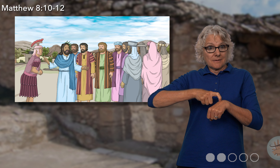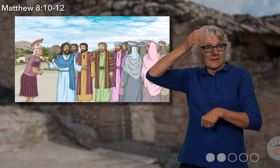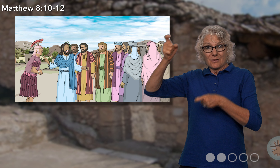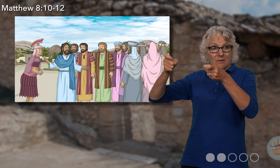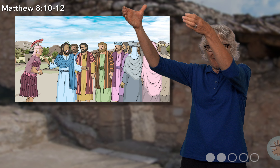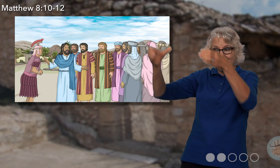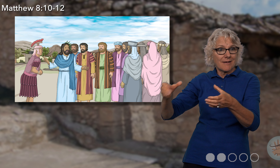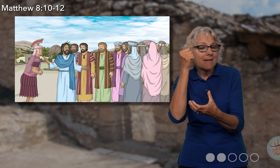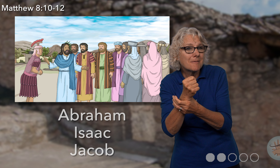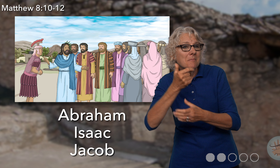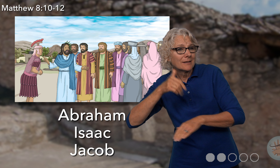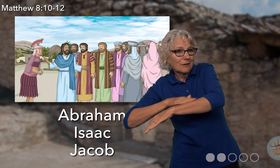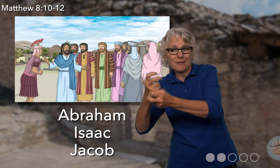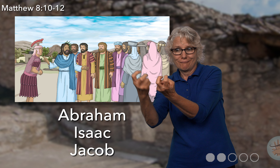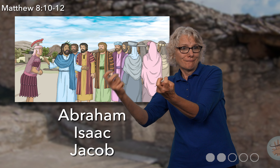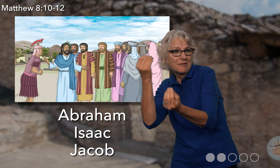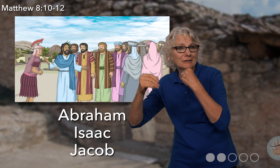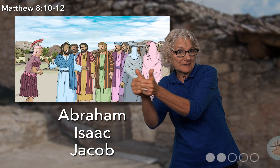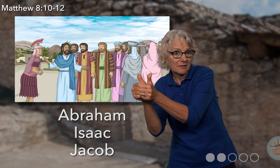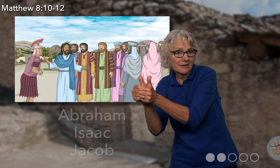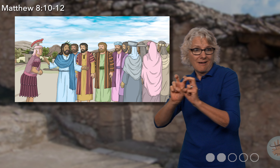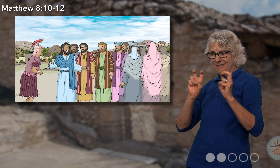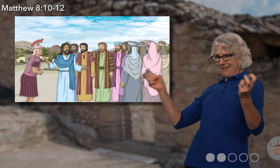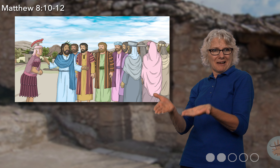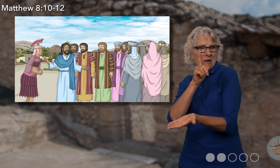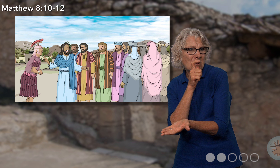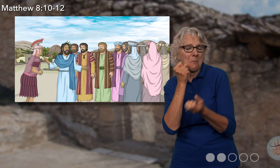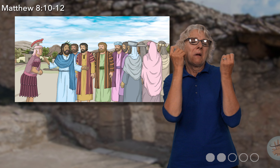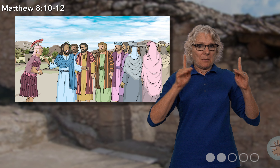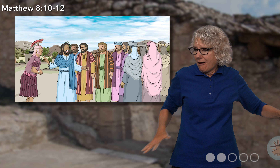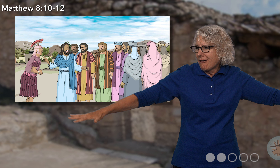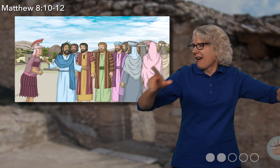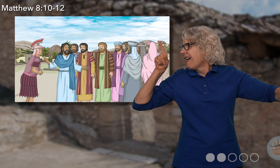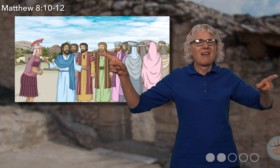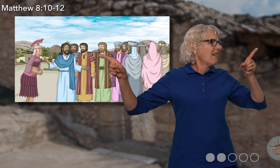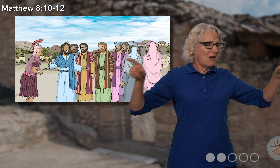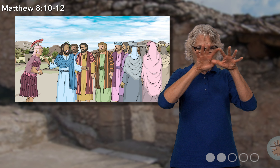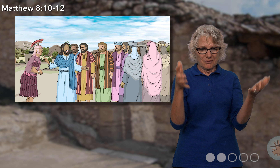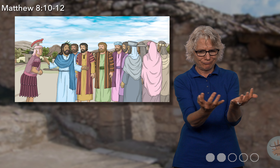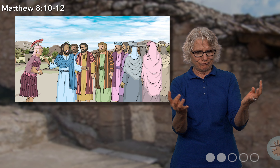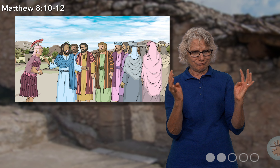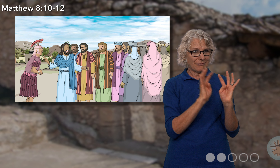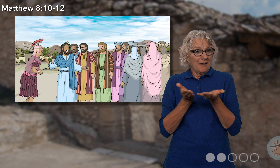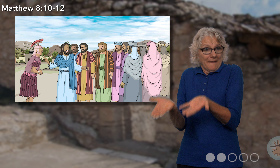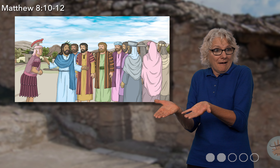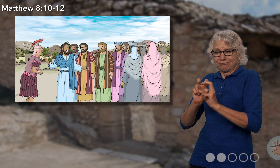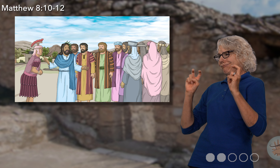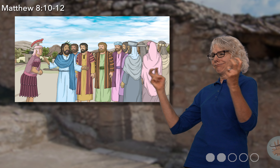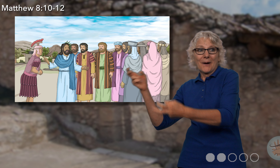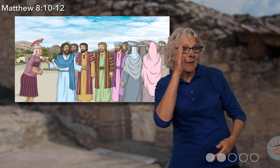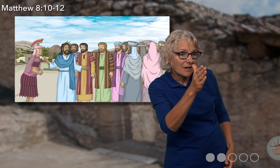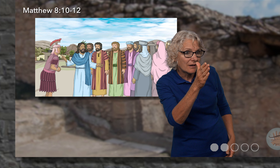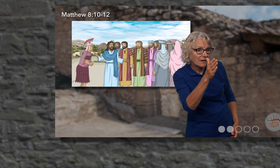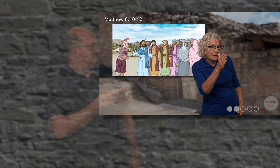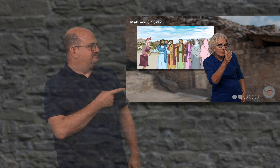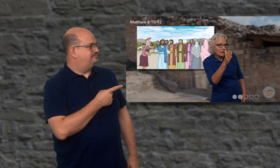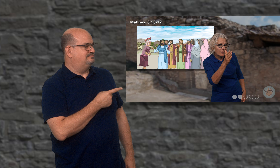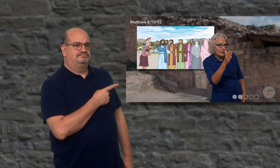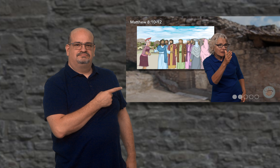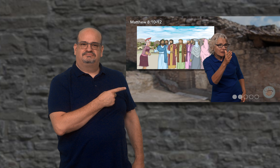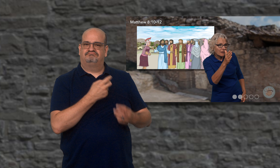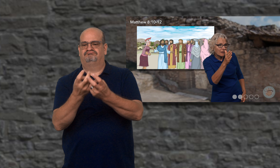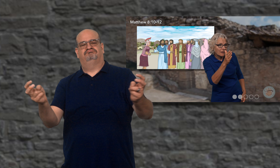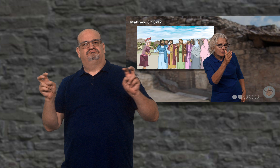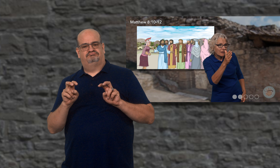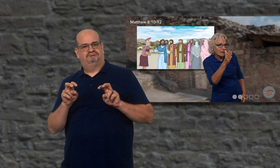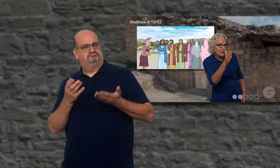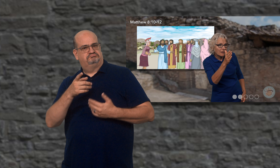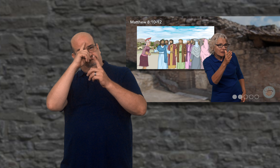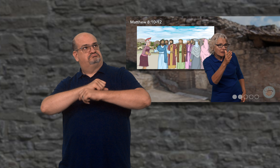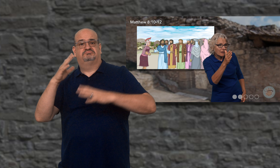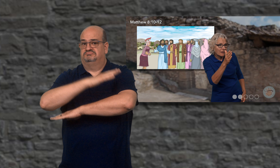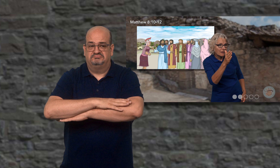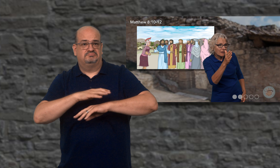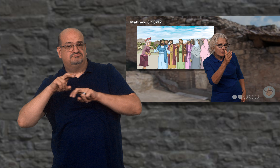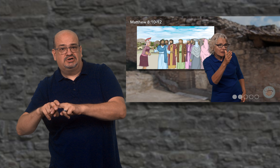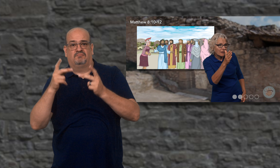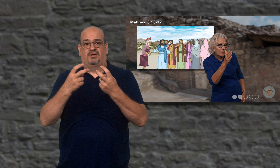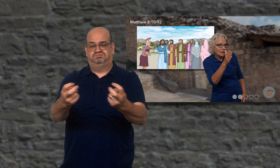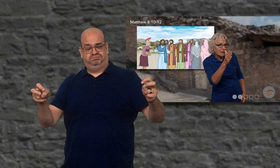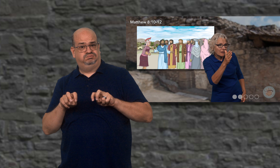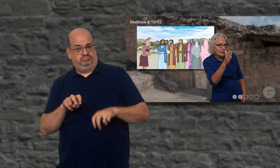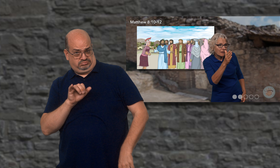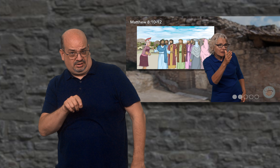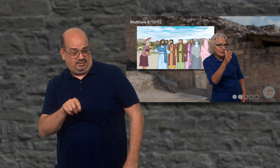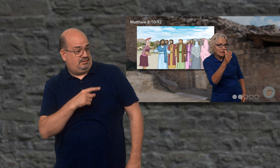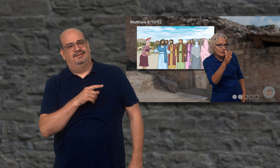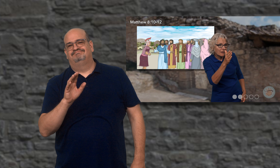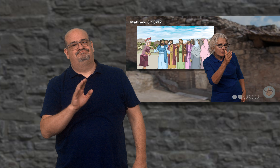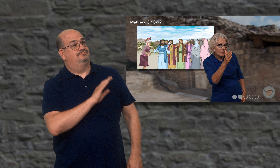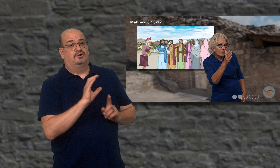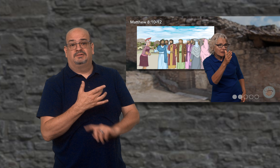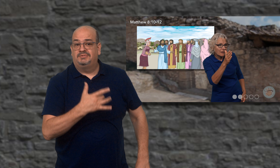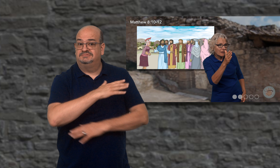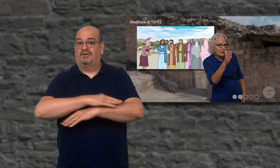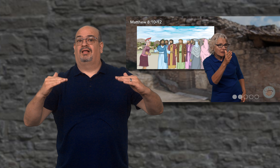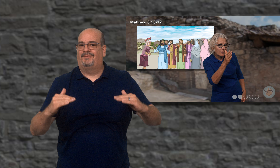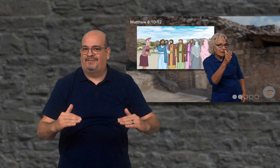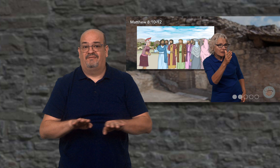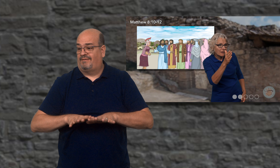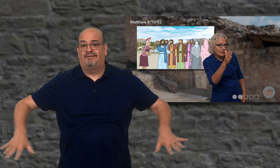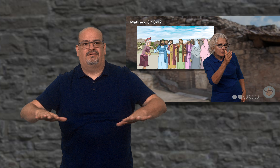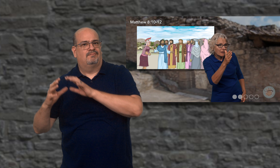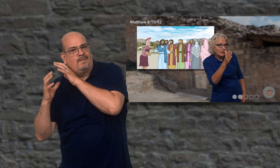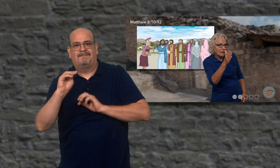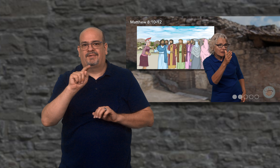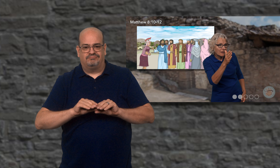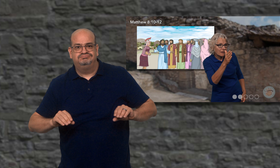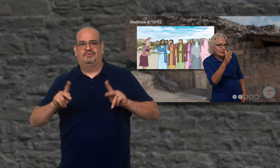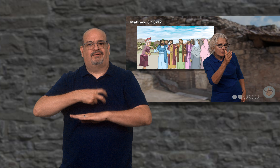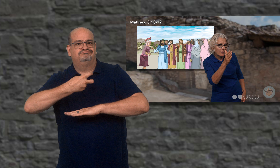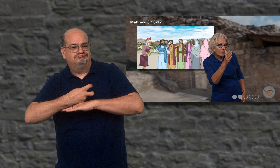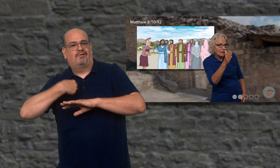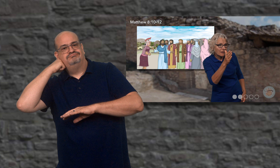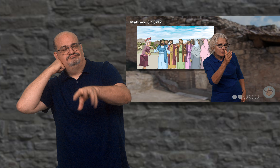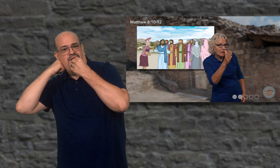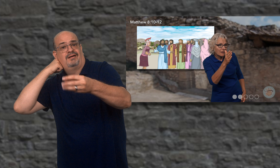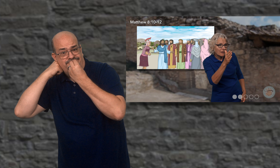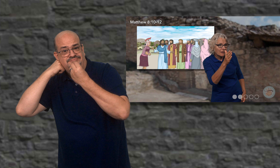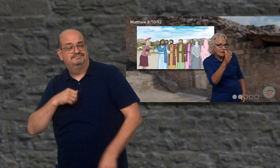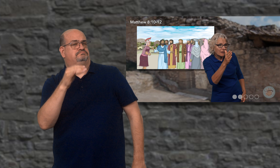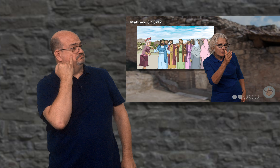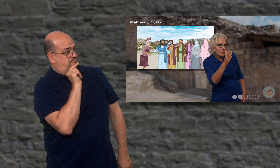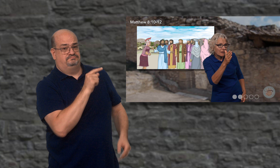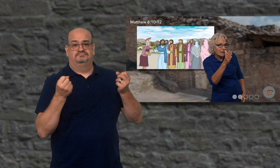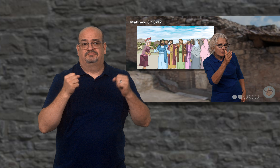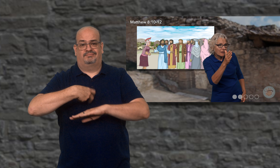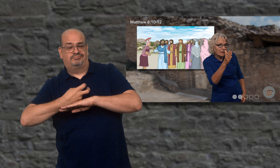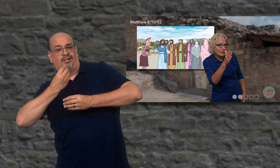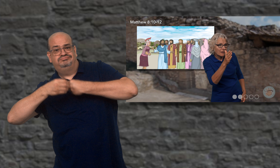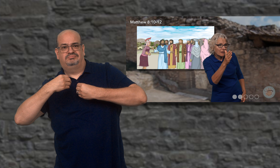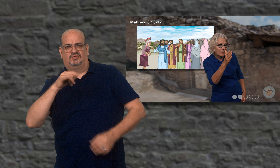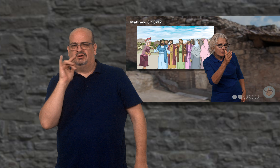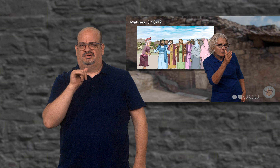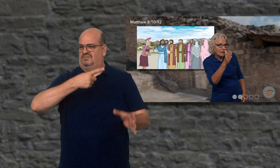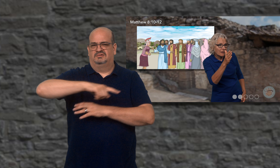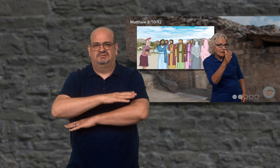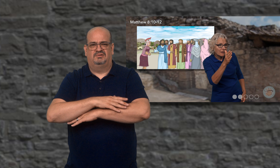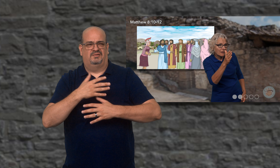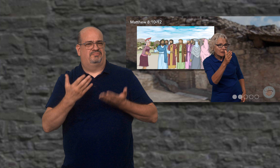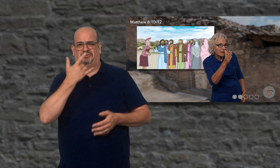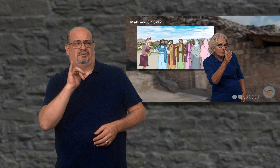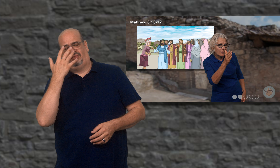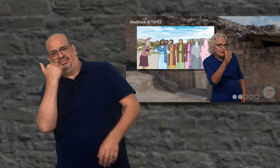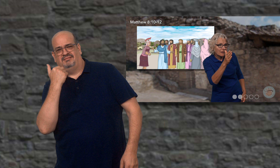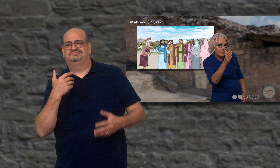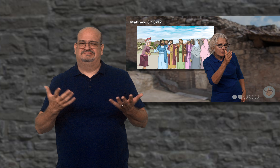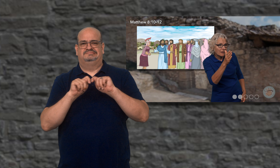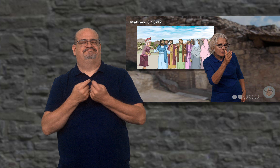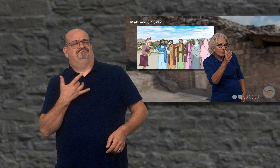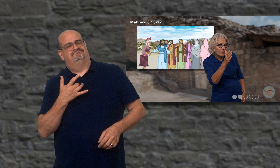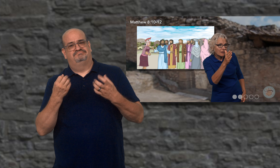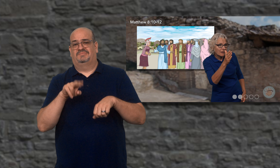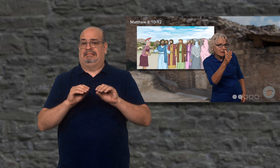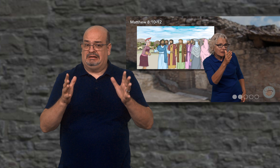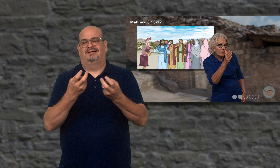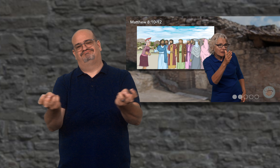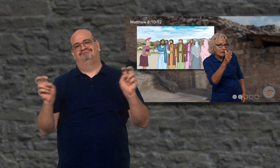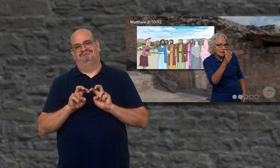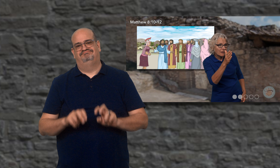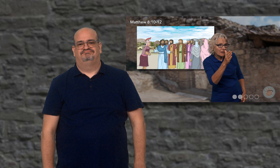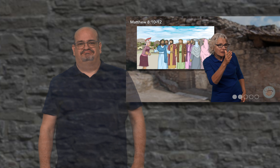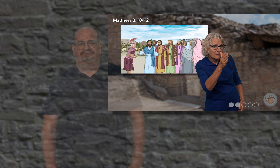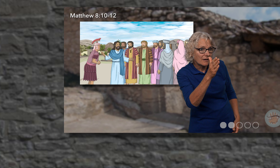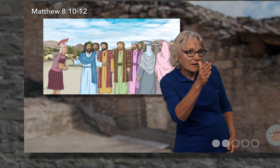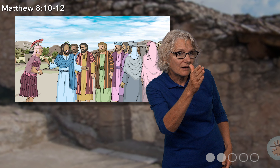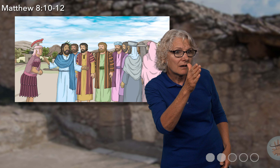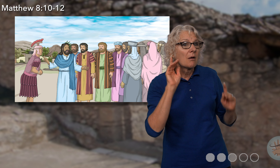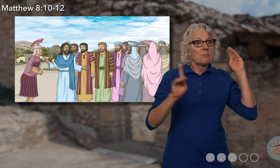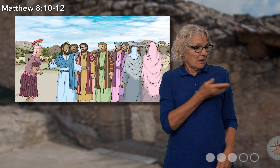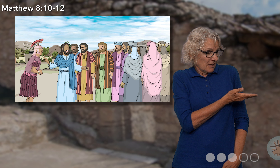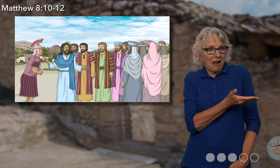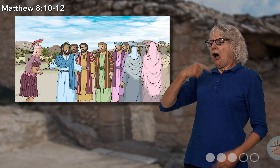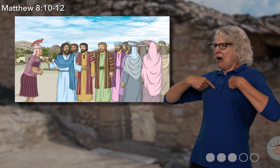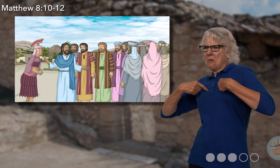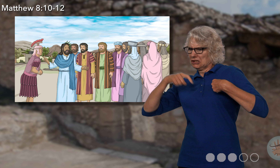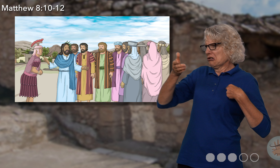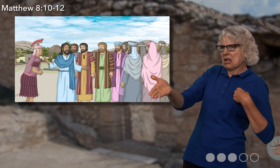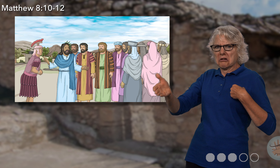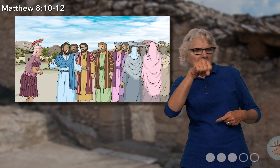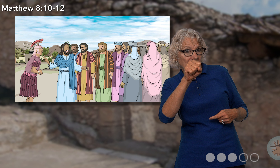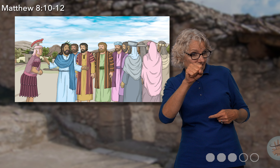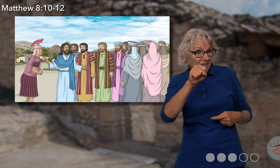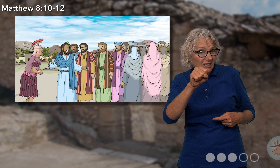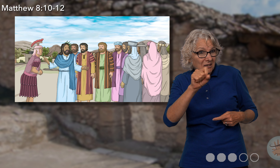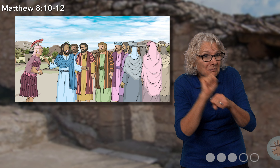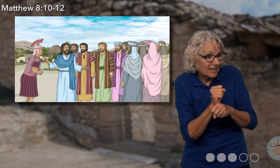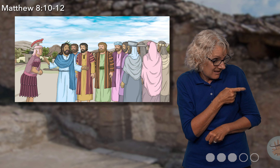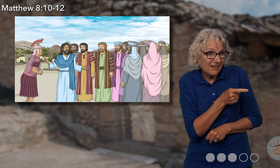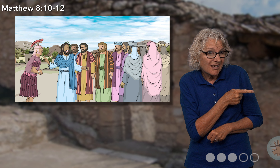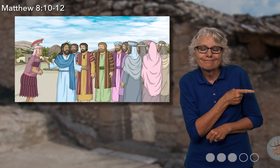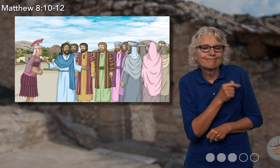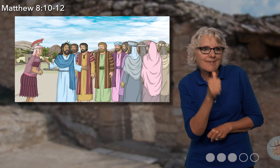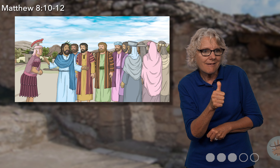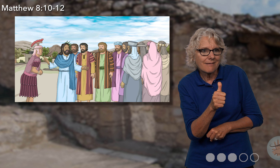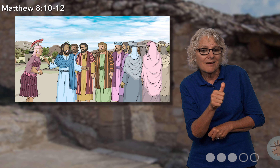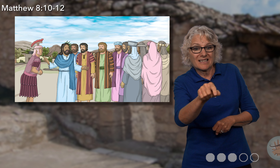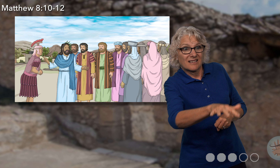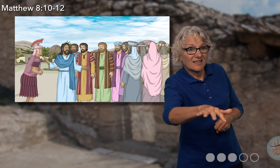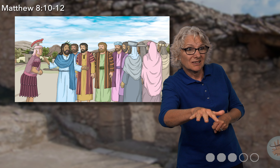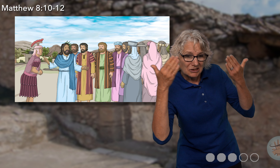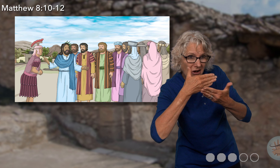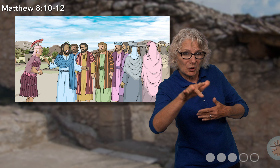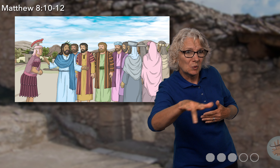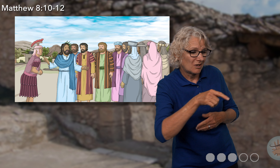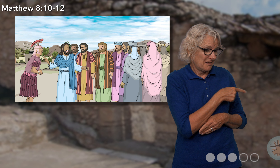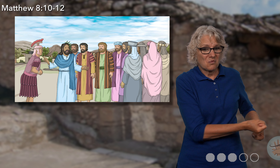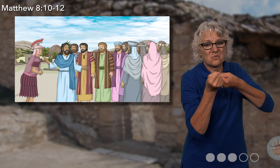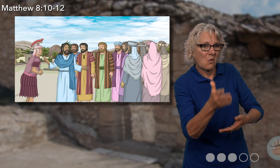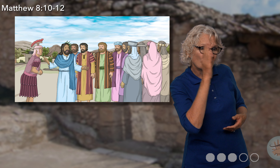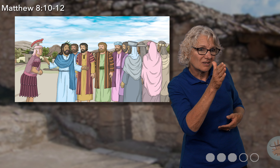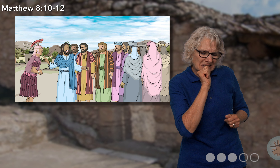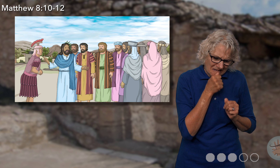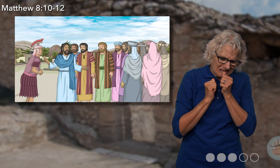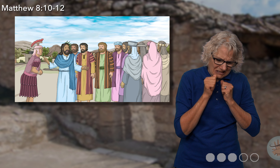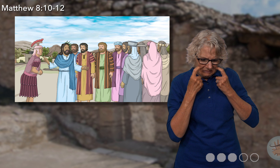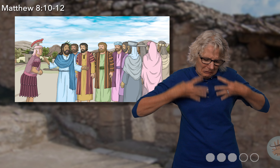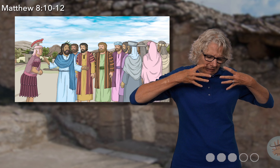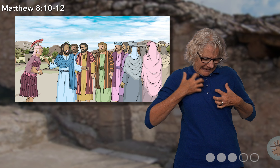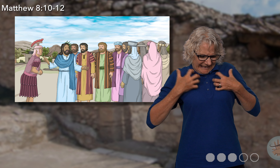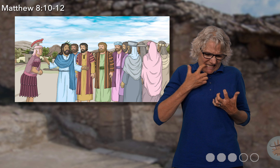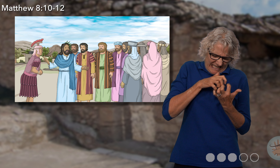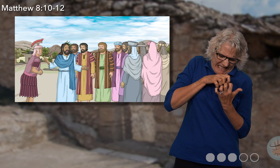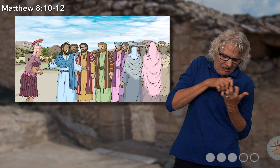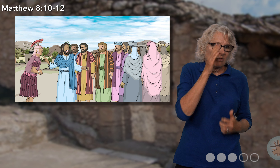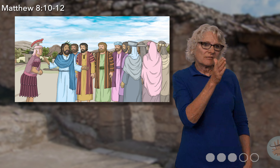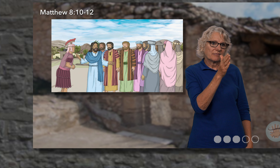I say to you that many will come from the east and the west to share the banquet with Abraham, Isaac, and Jacob in the kingdom of heaven.